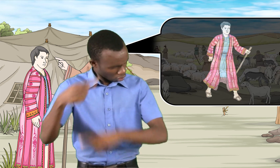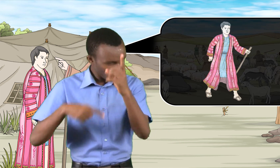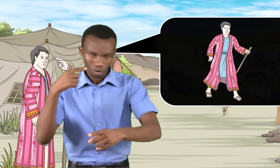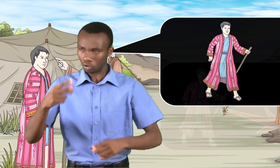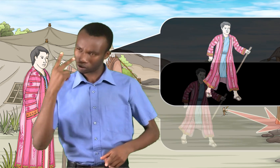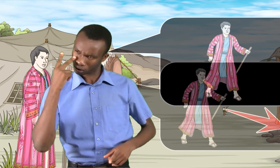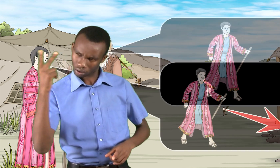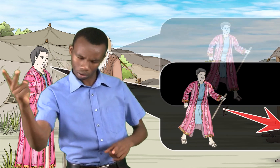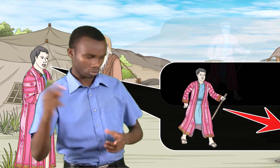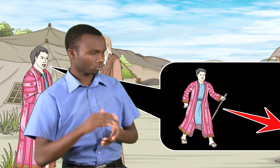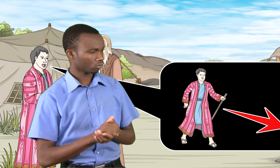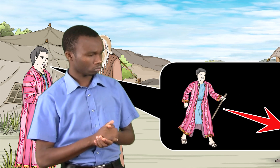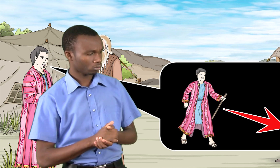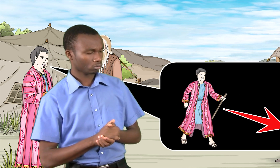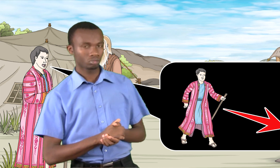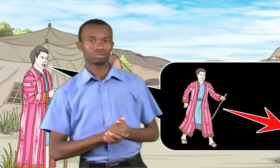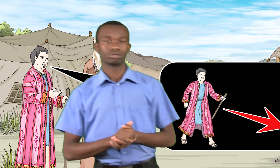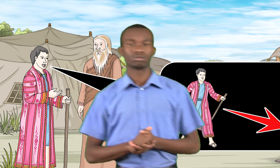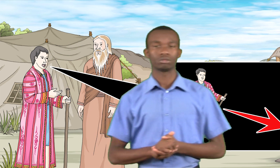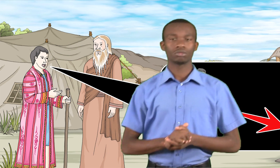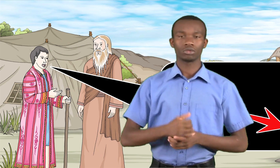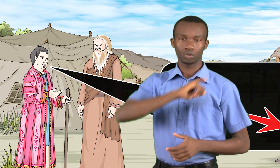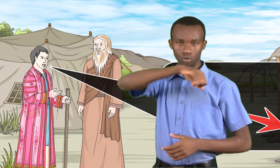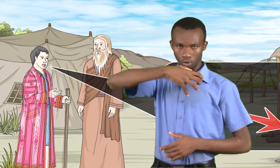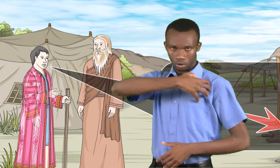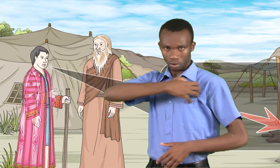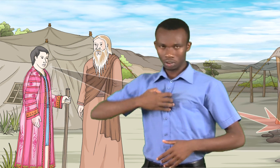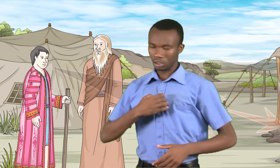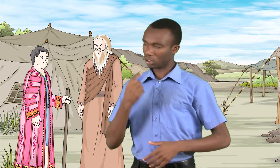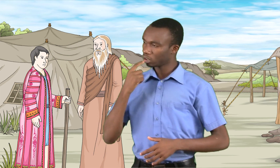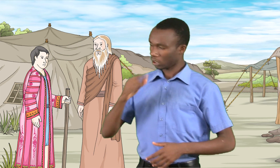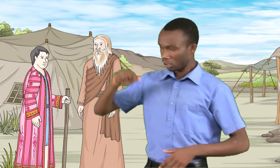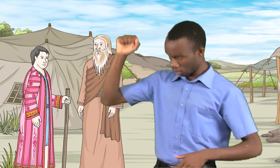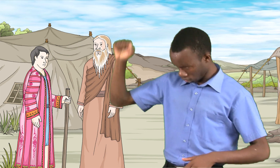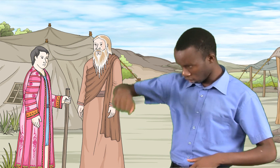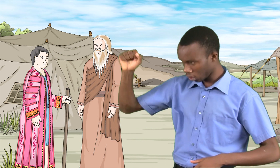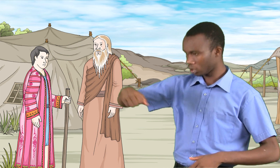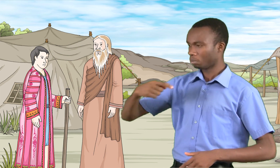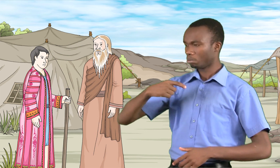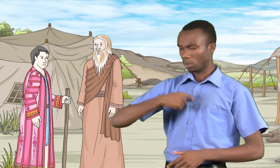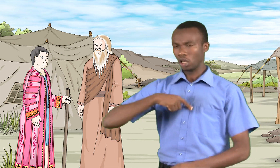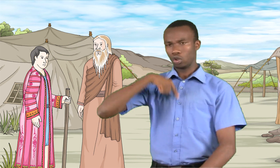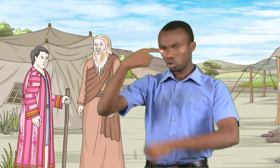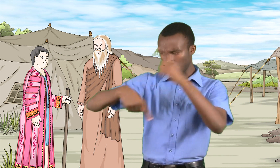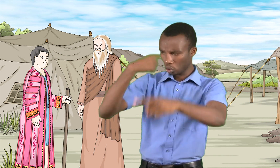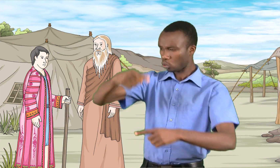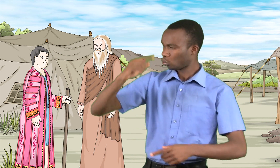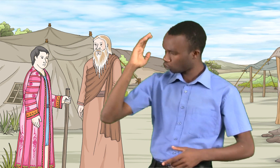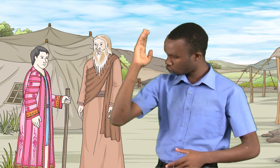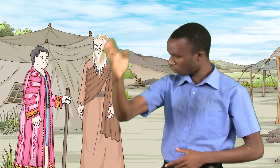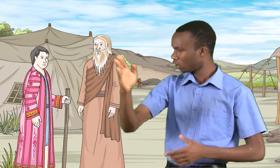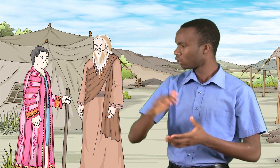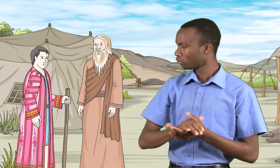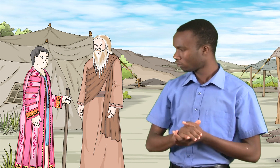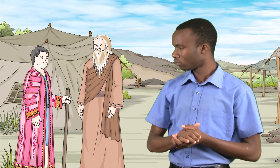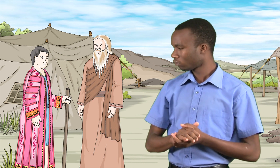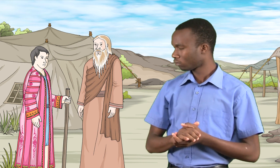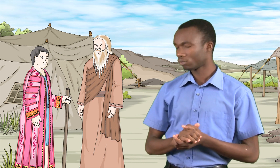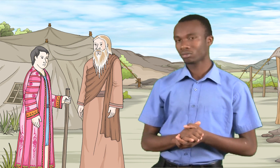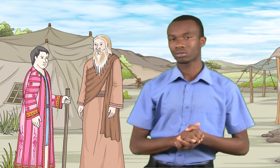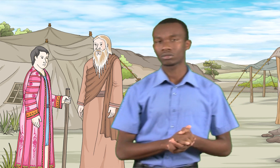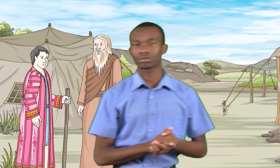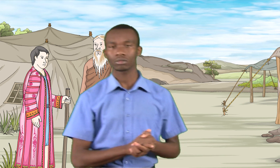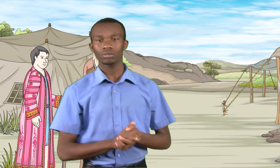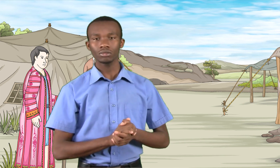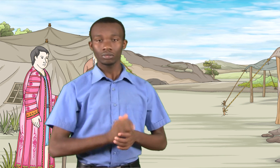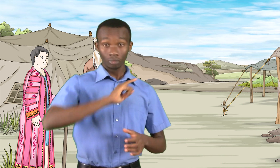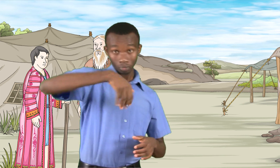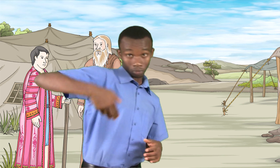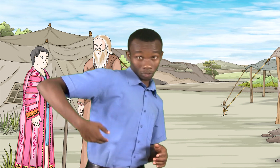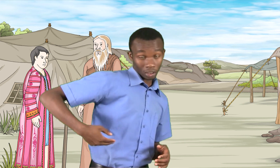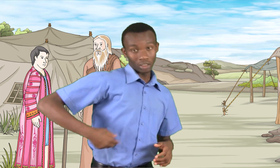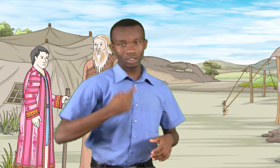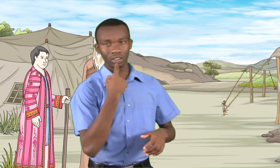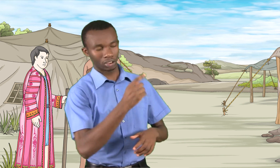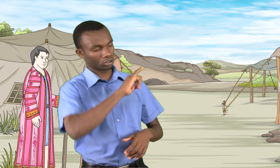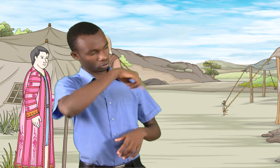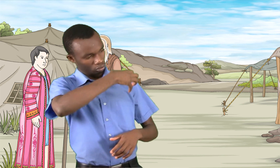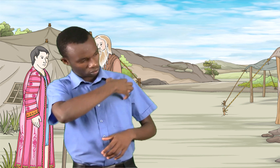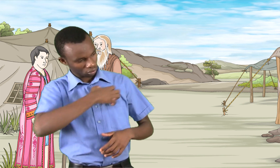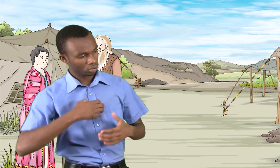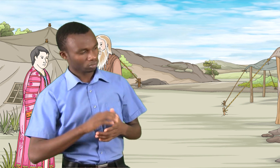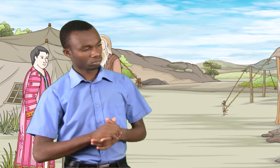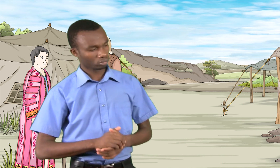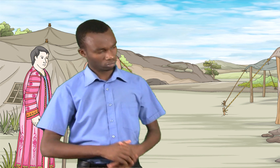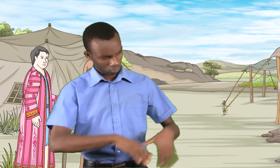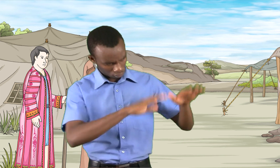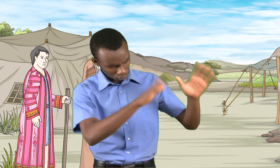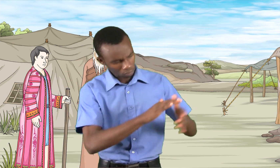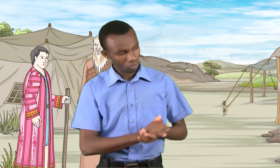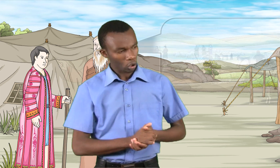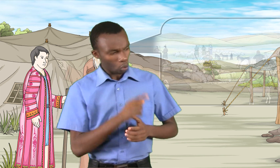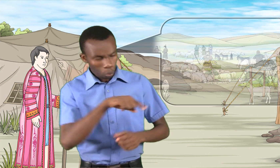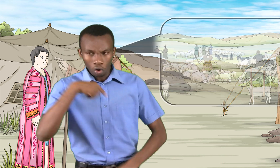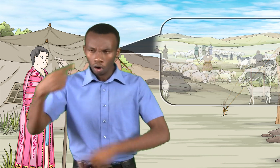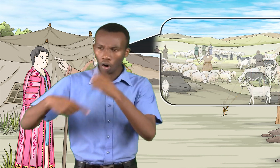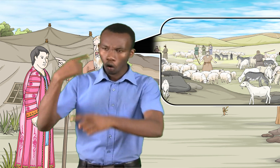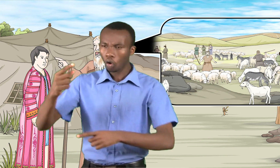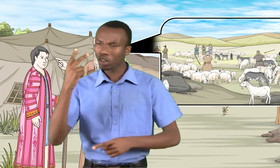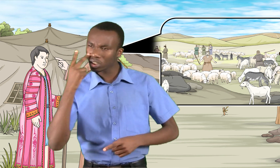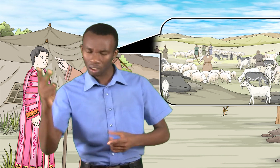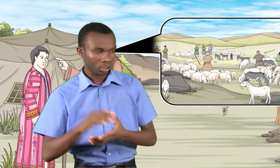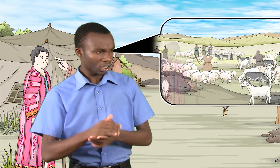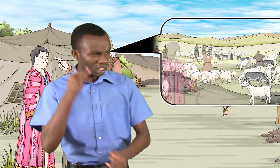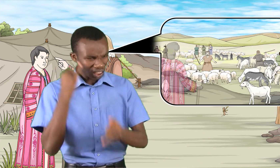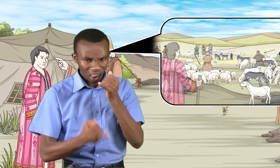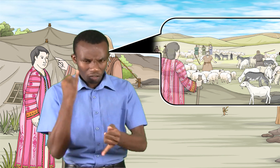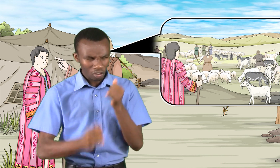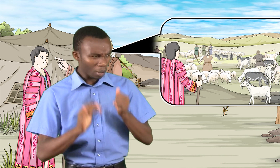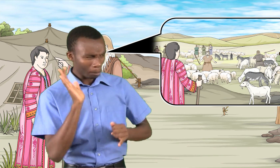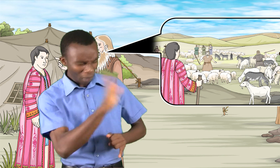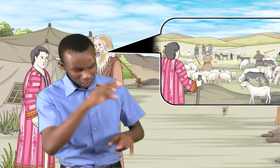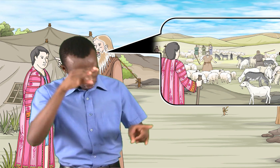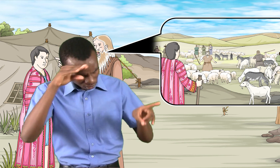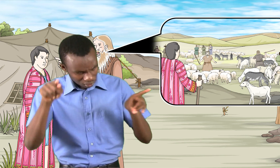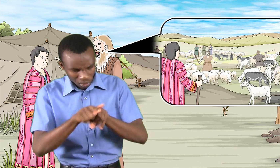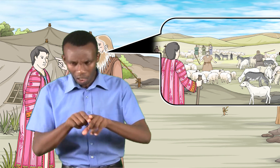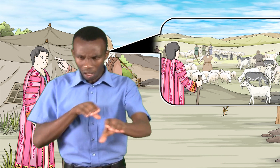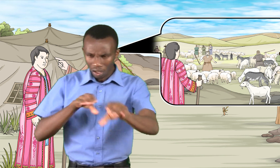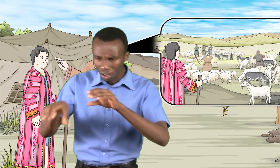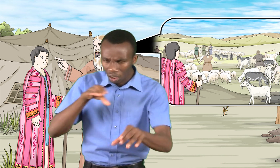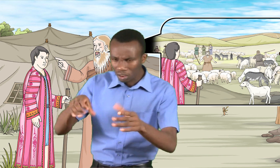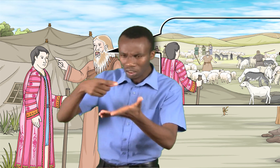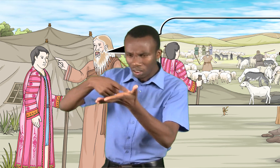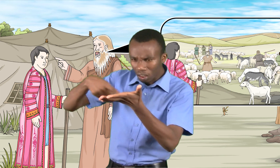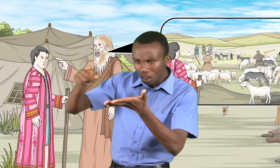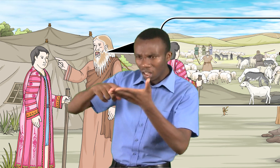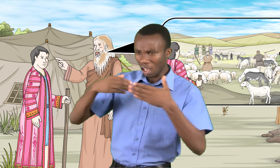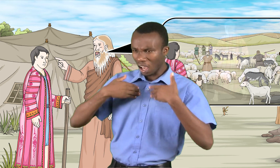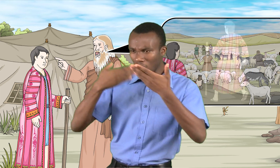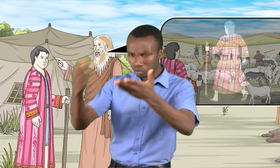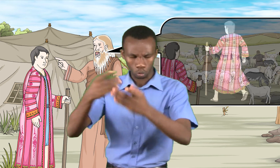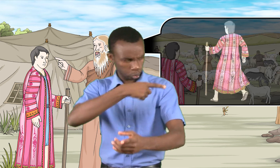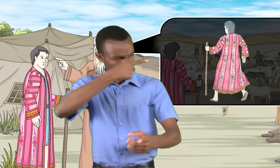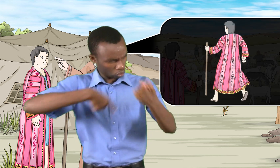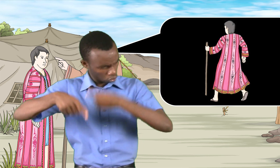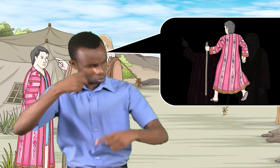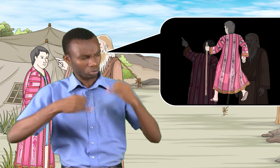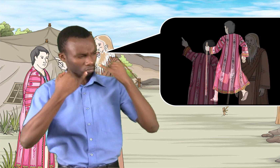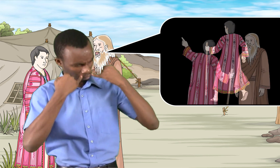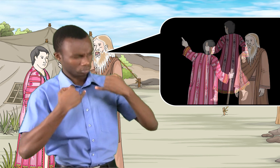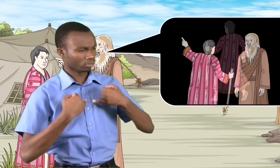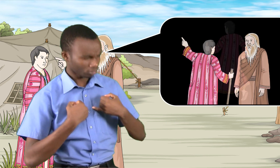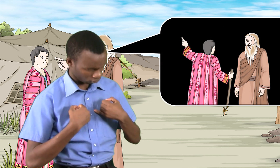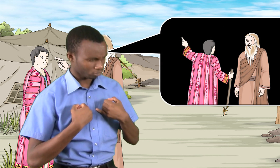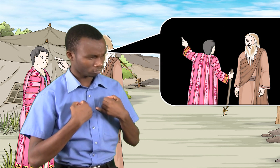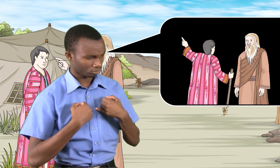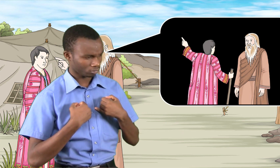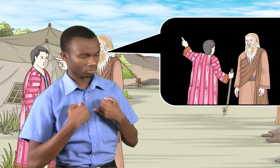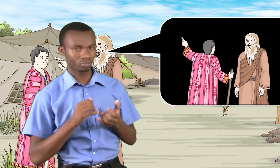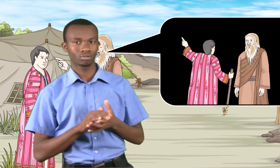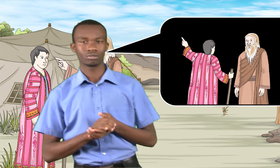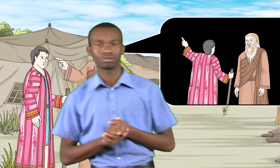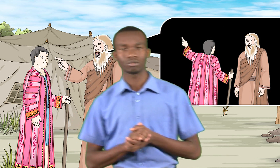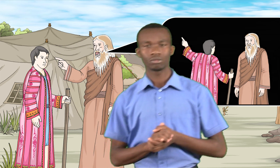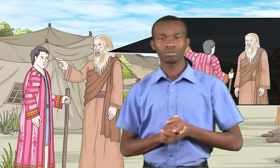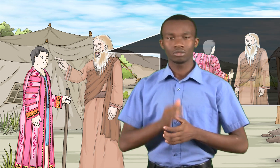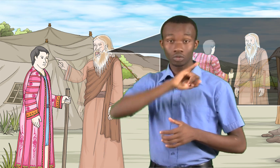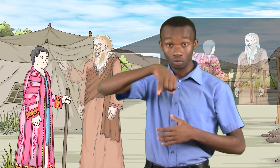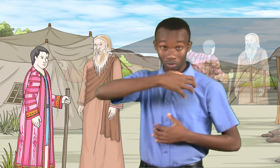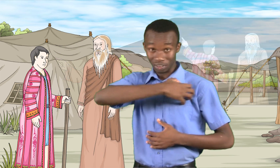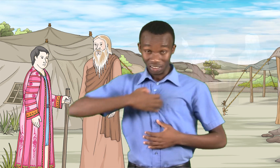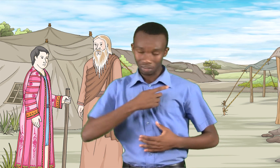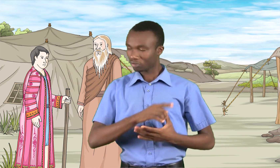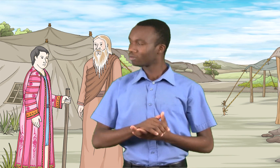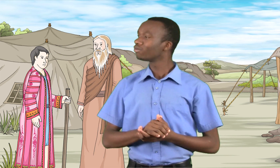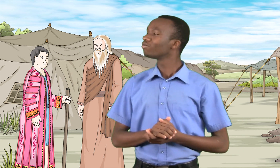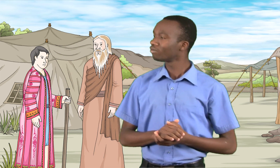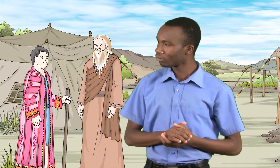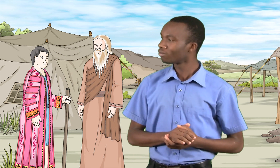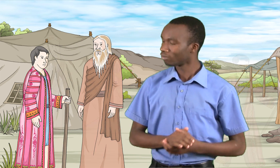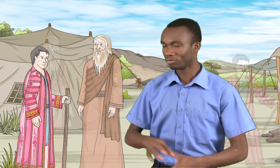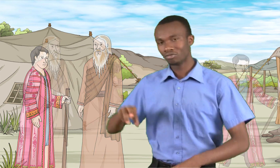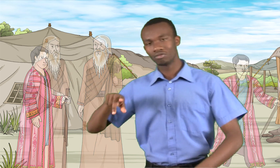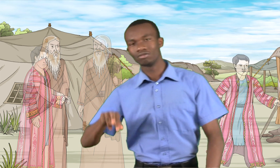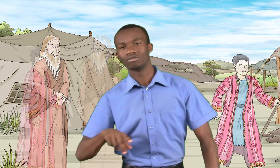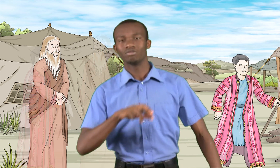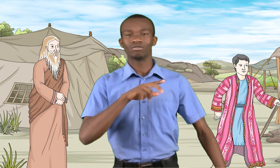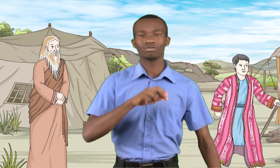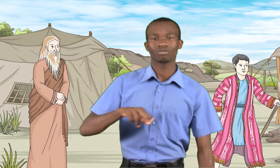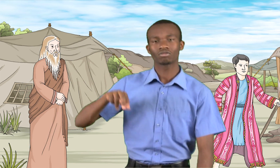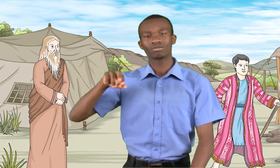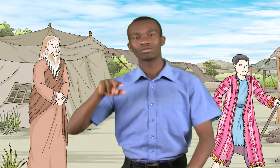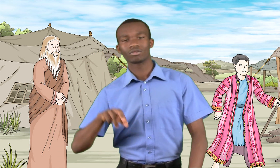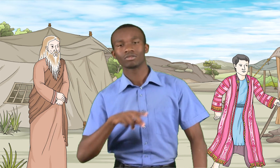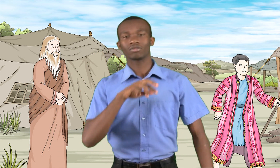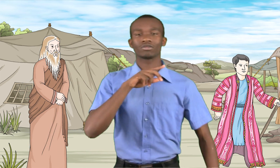“I am ready,” Joseph replied. Then Israel told him, “Go now and see how your brothers and the flocks are faring, and bring word back to me.”